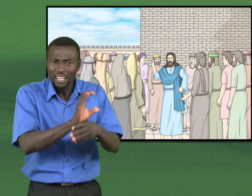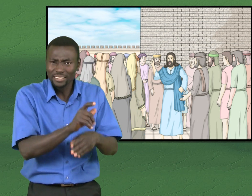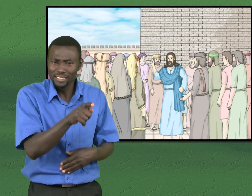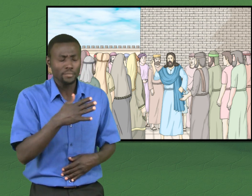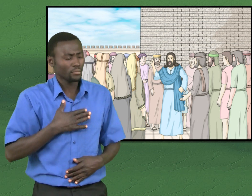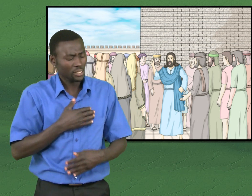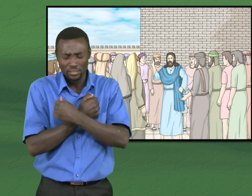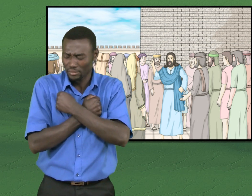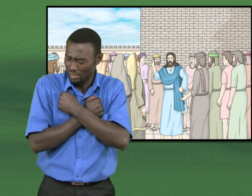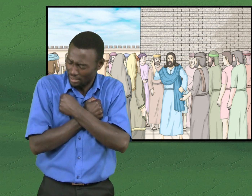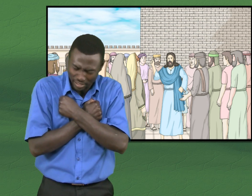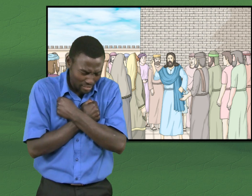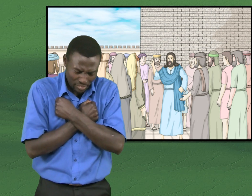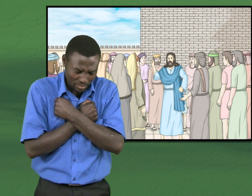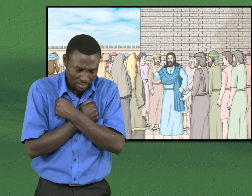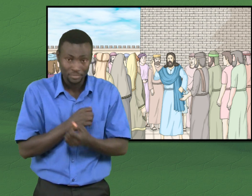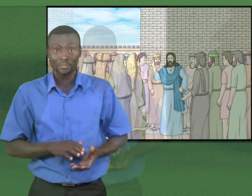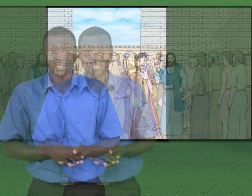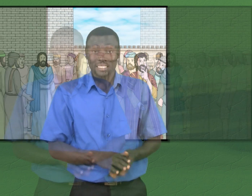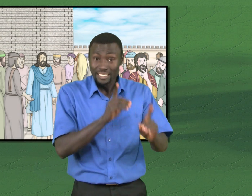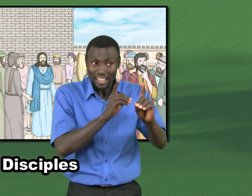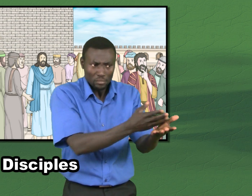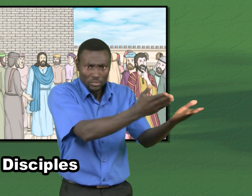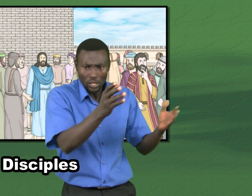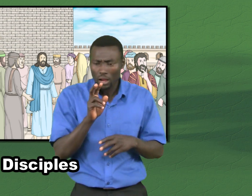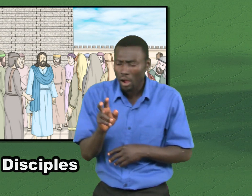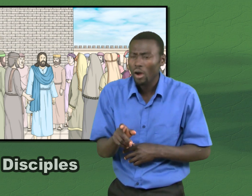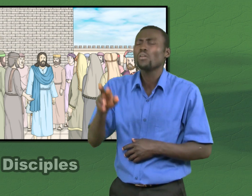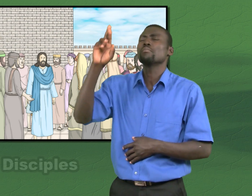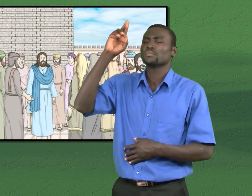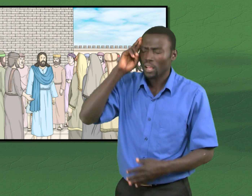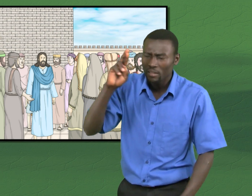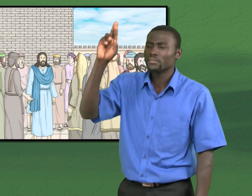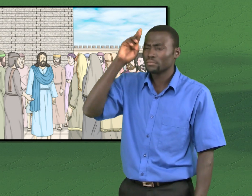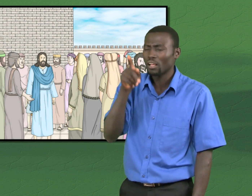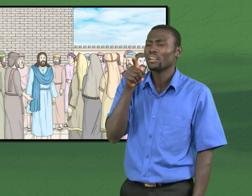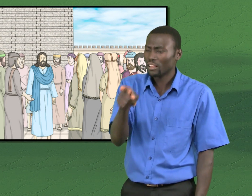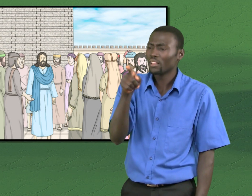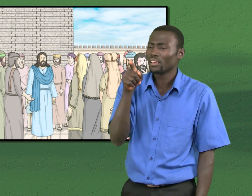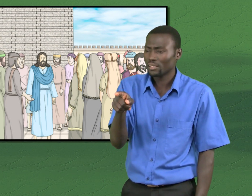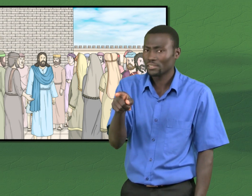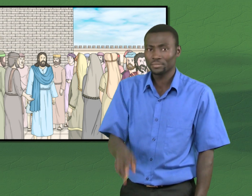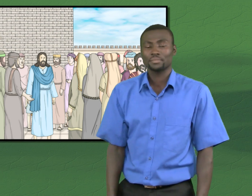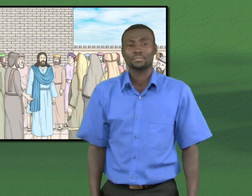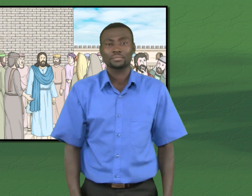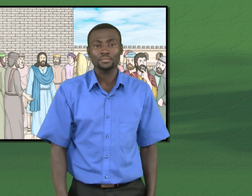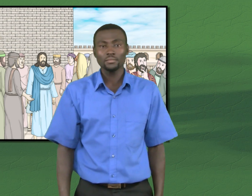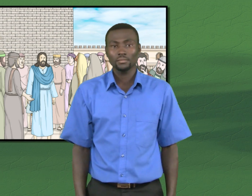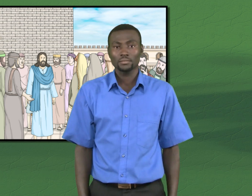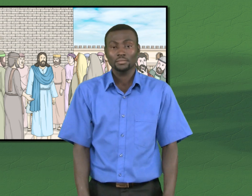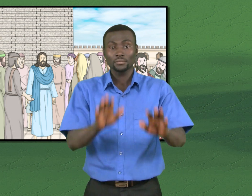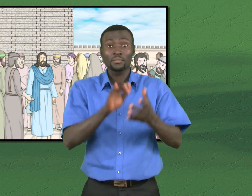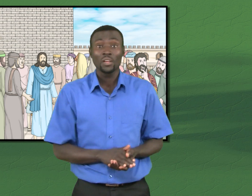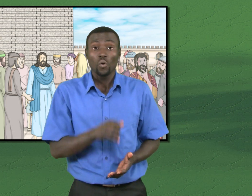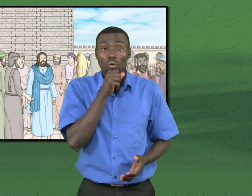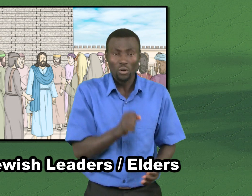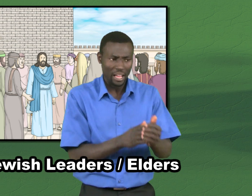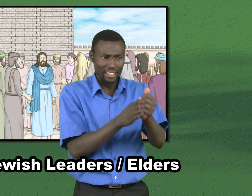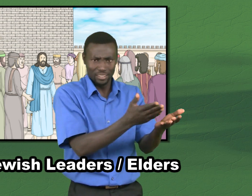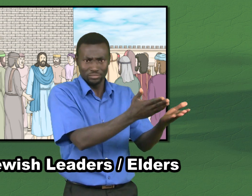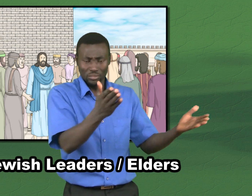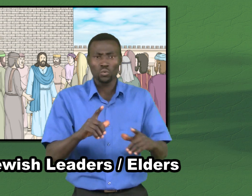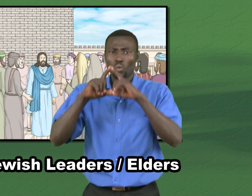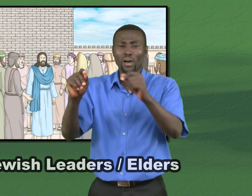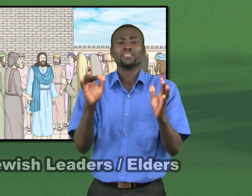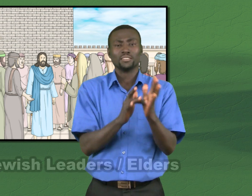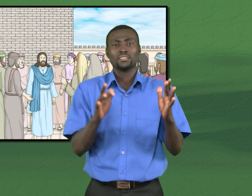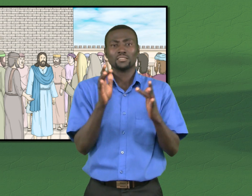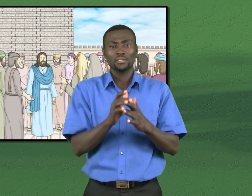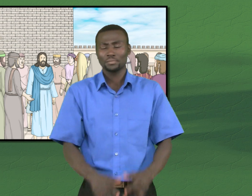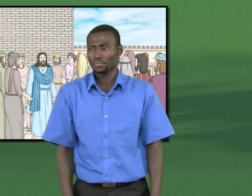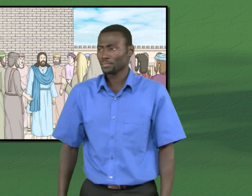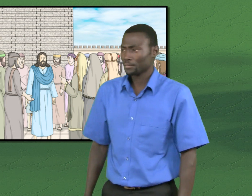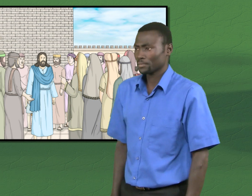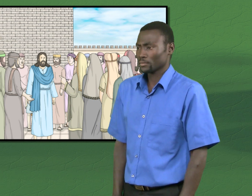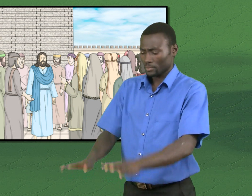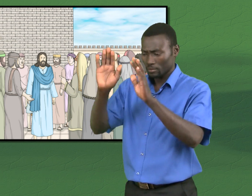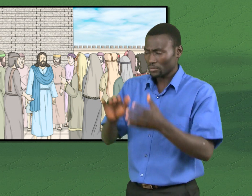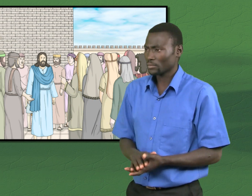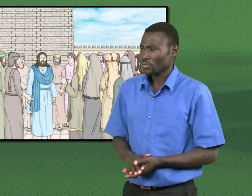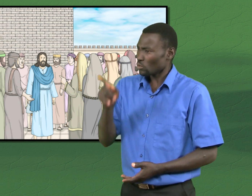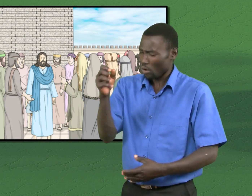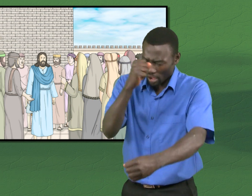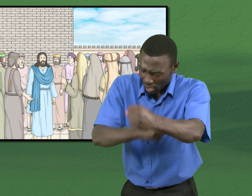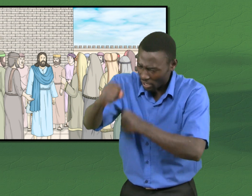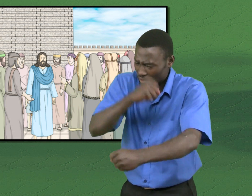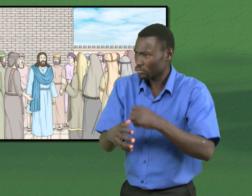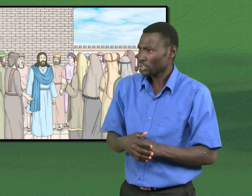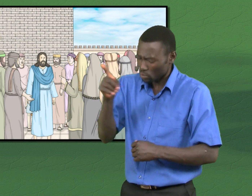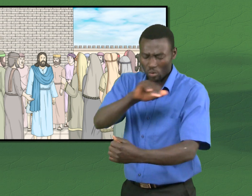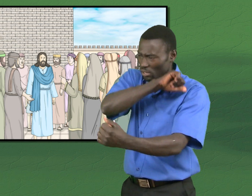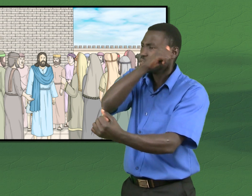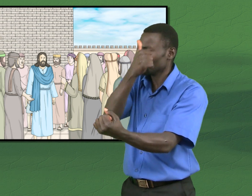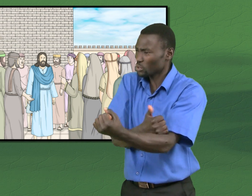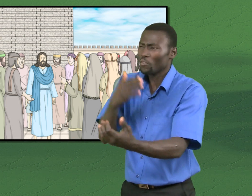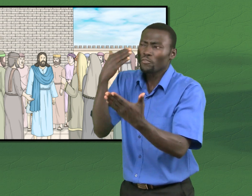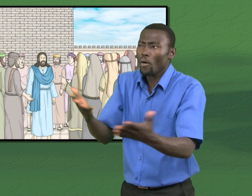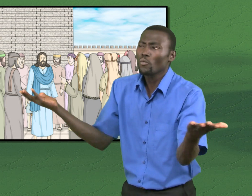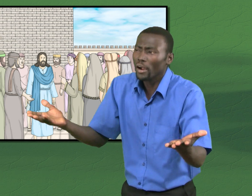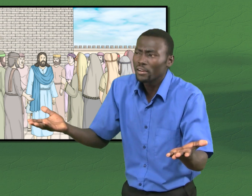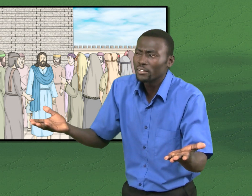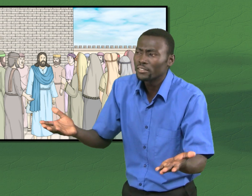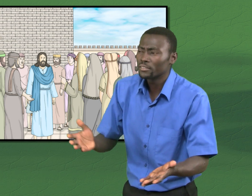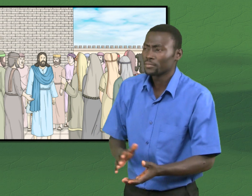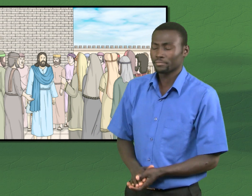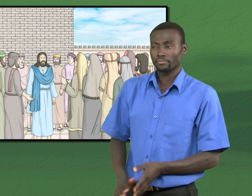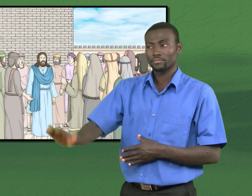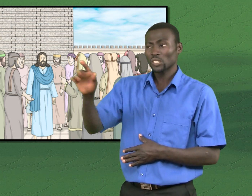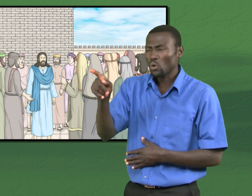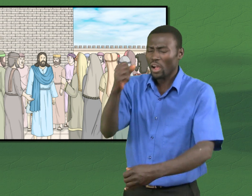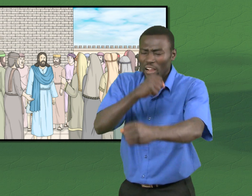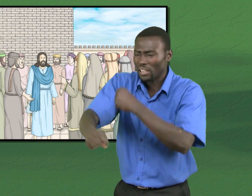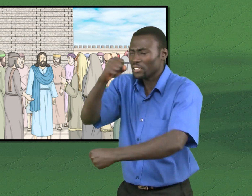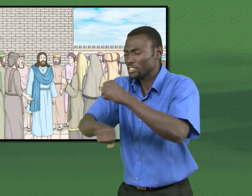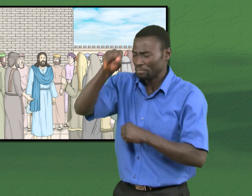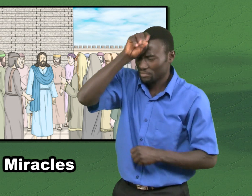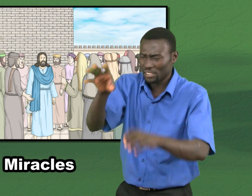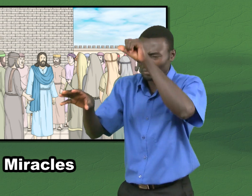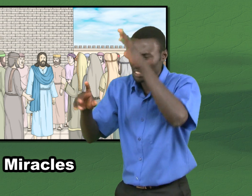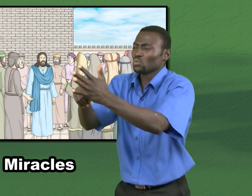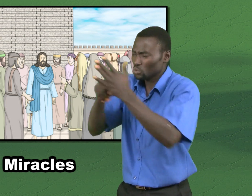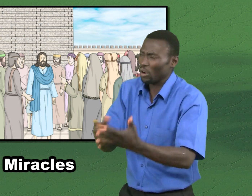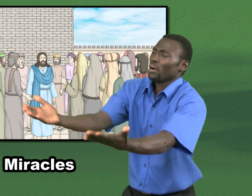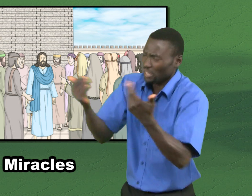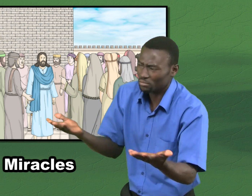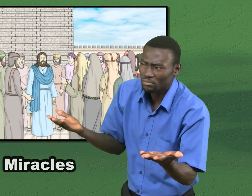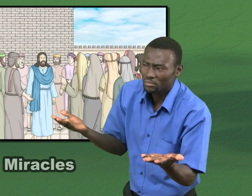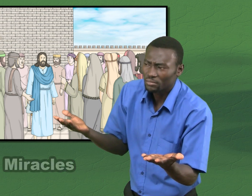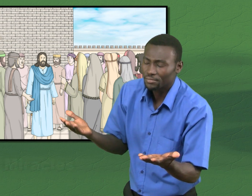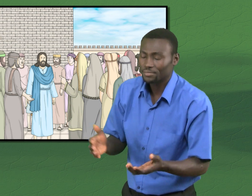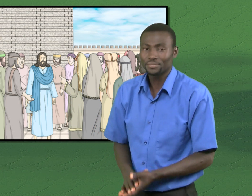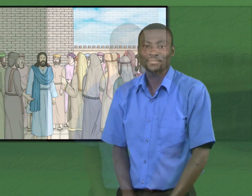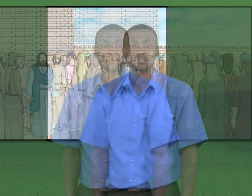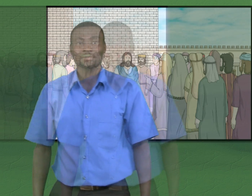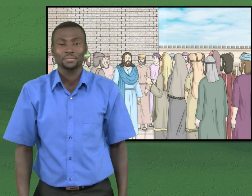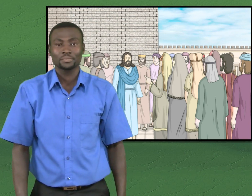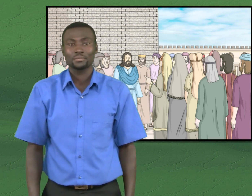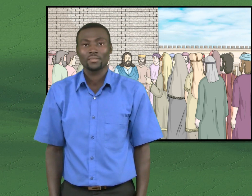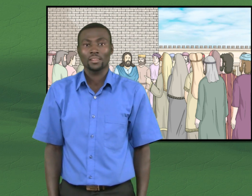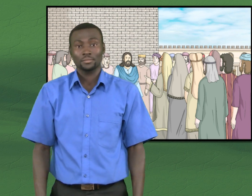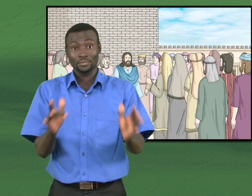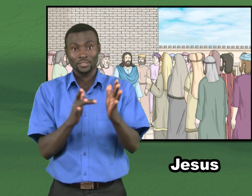On account of this, the Jews demanded, “What sign can You show us to prove Your authority to do these things?”